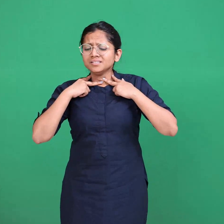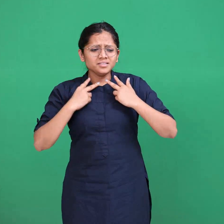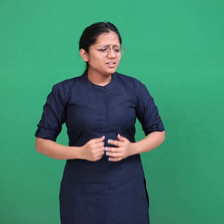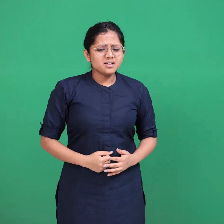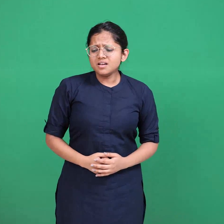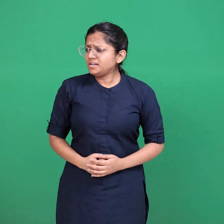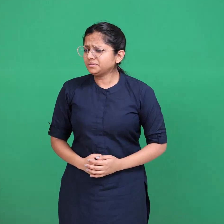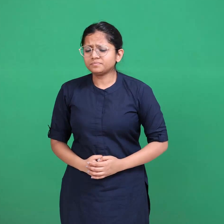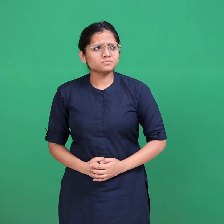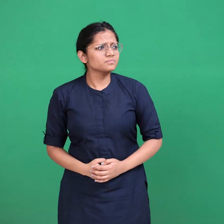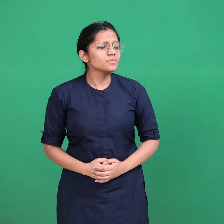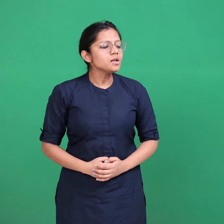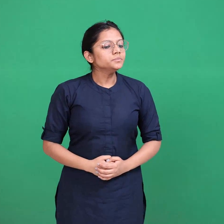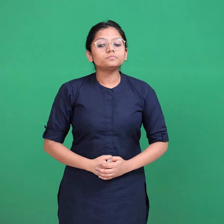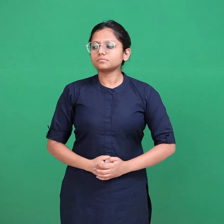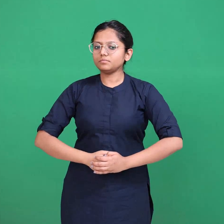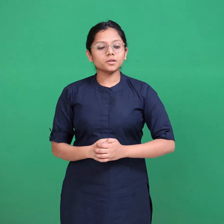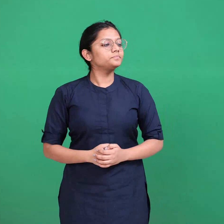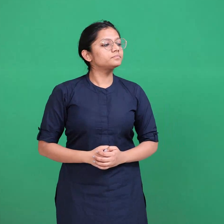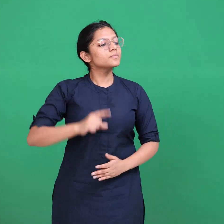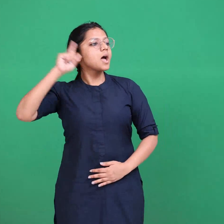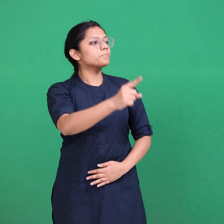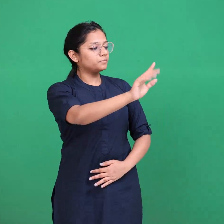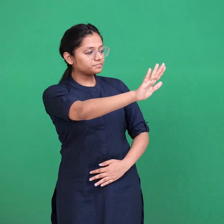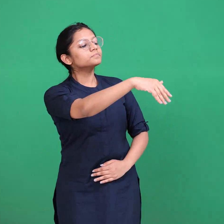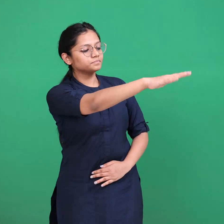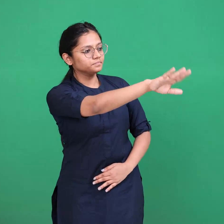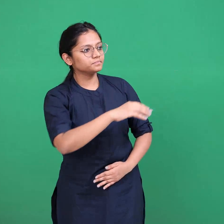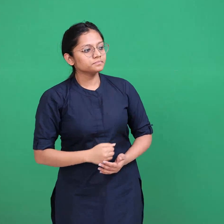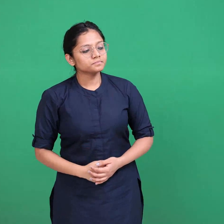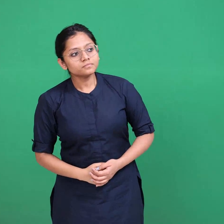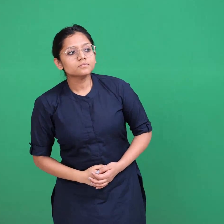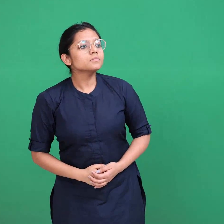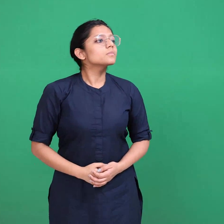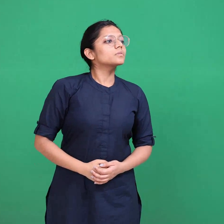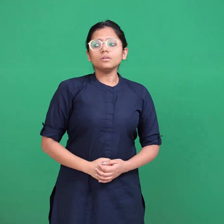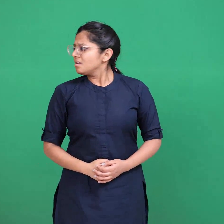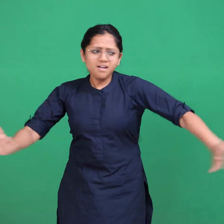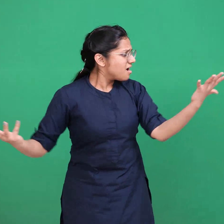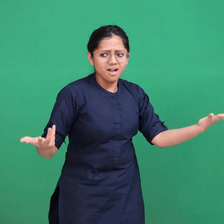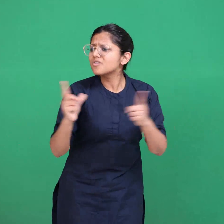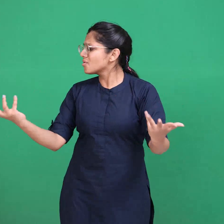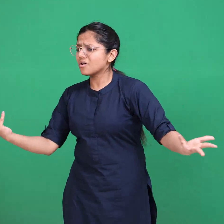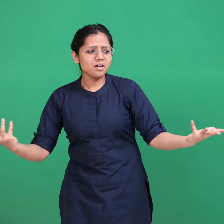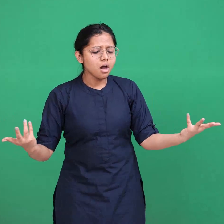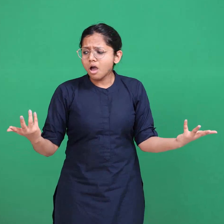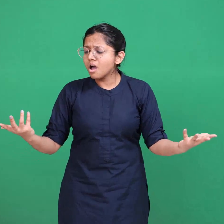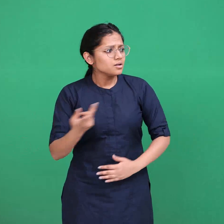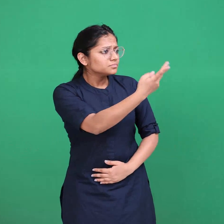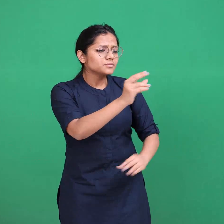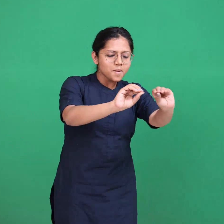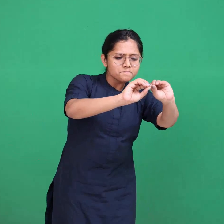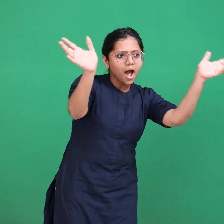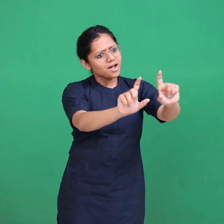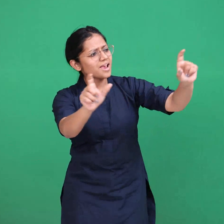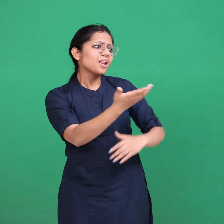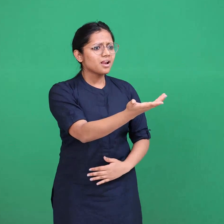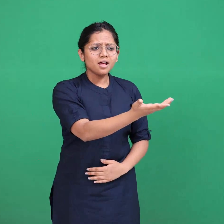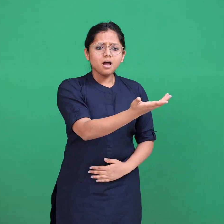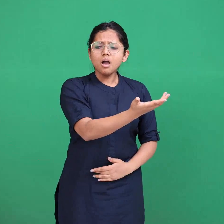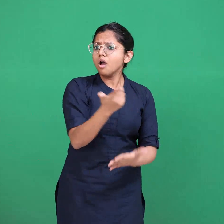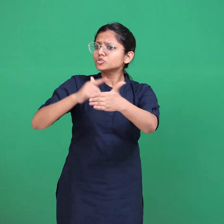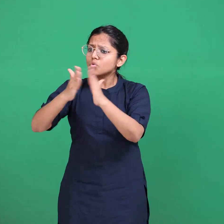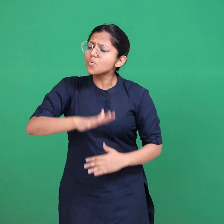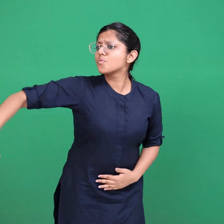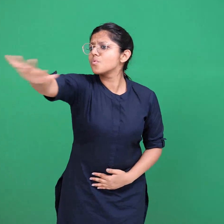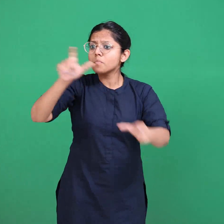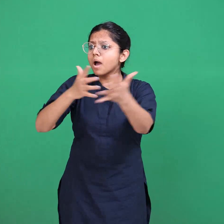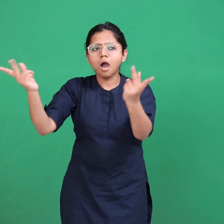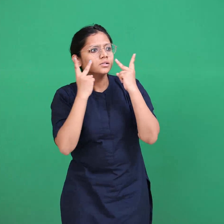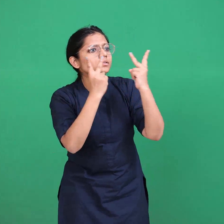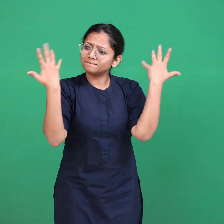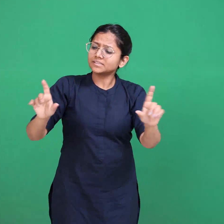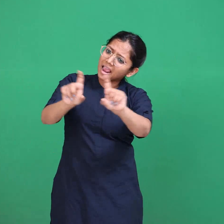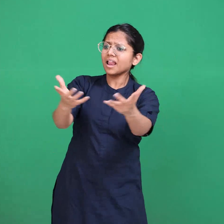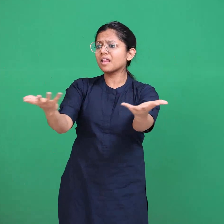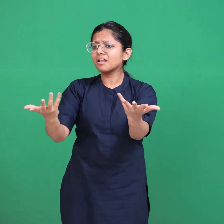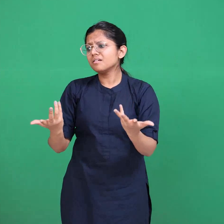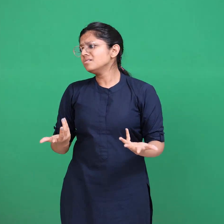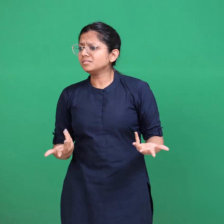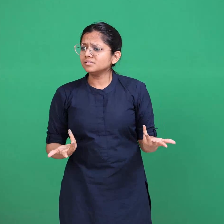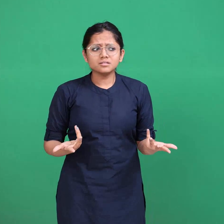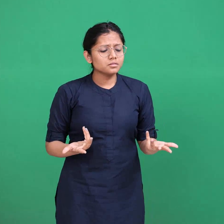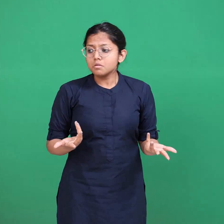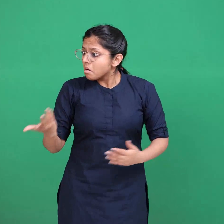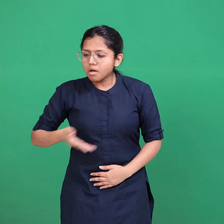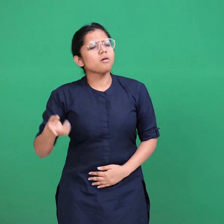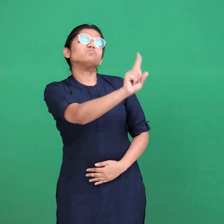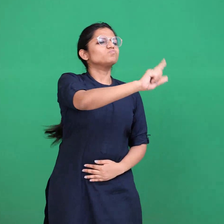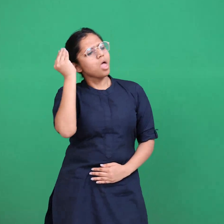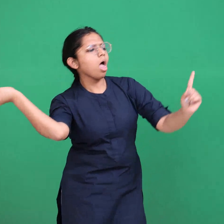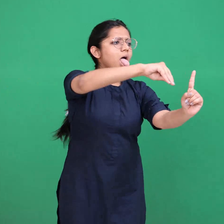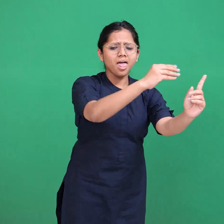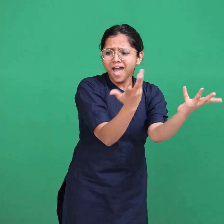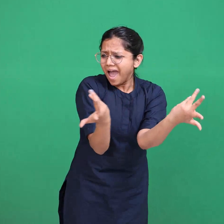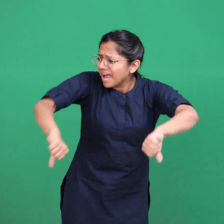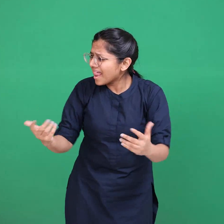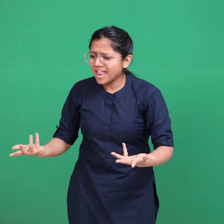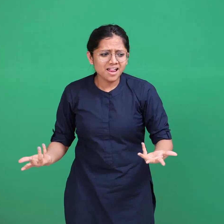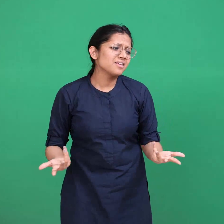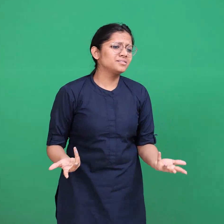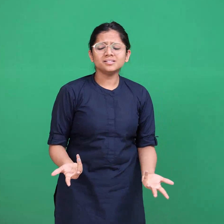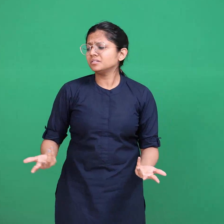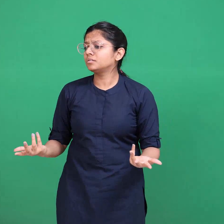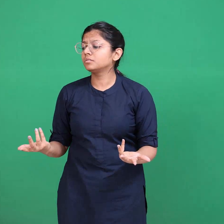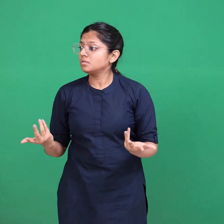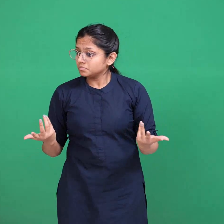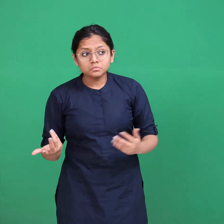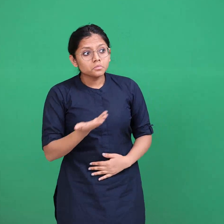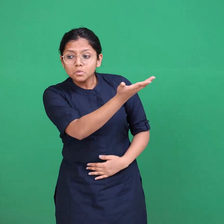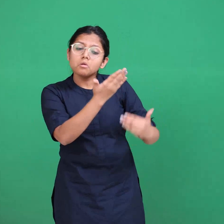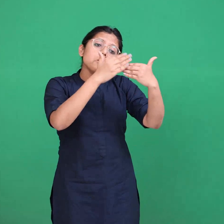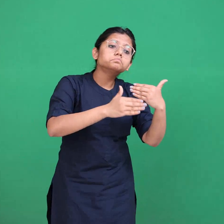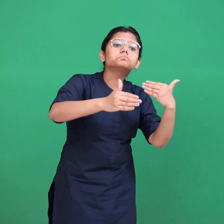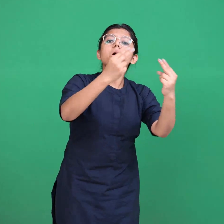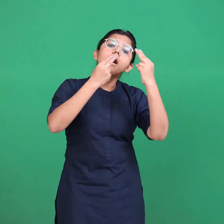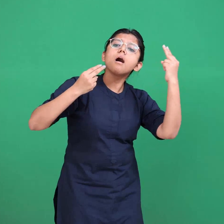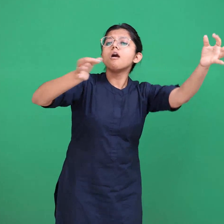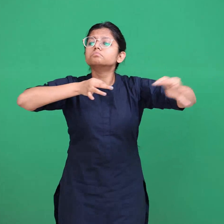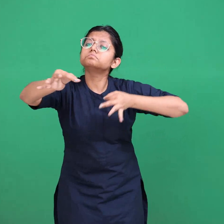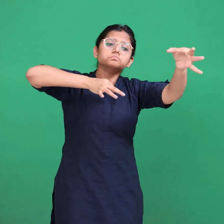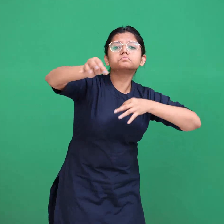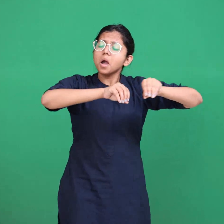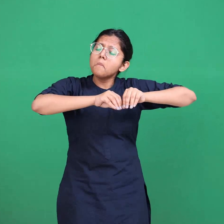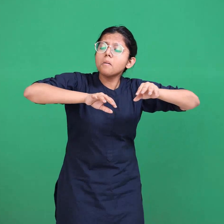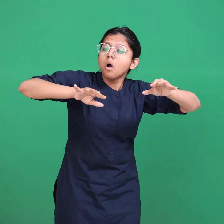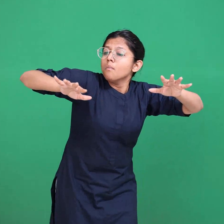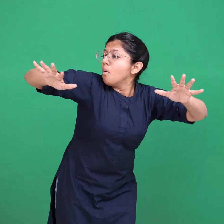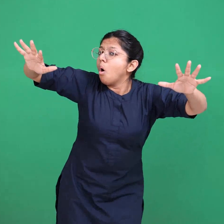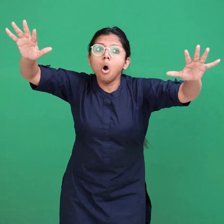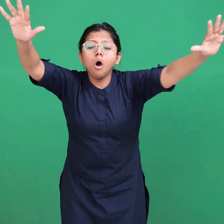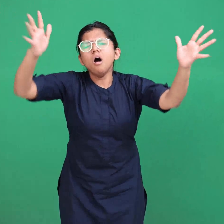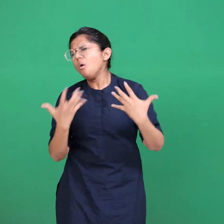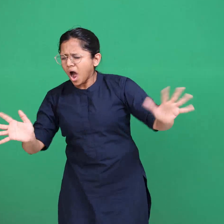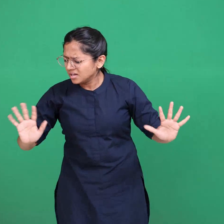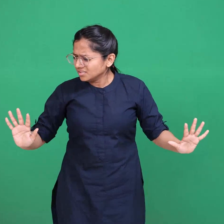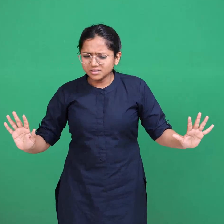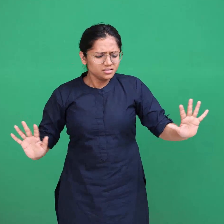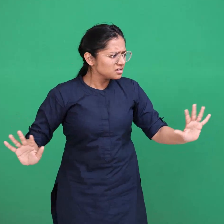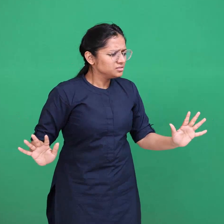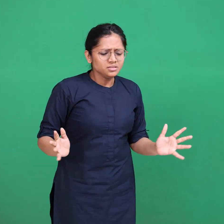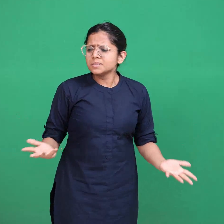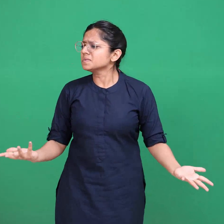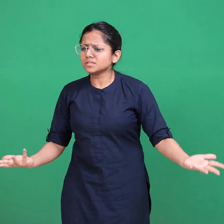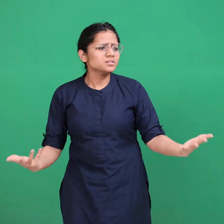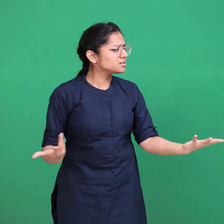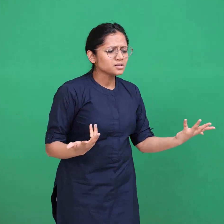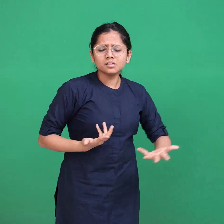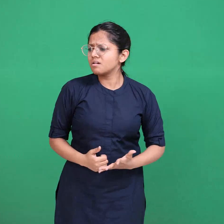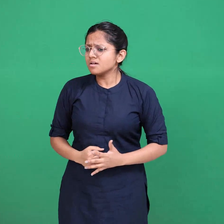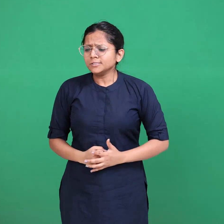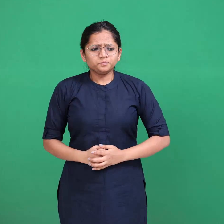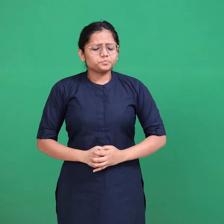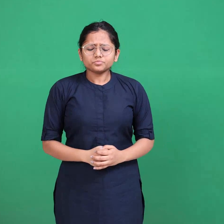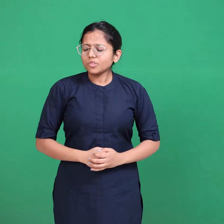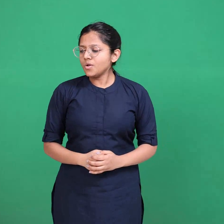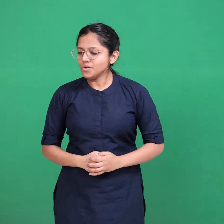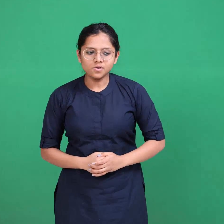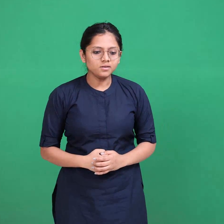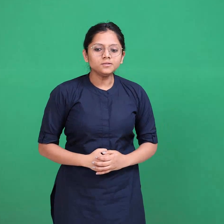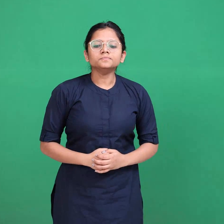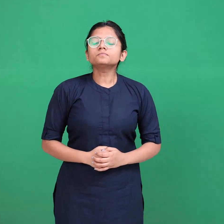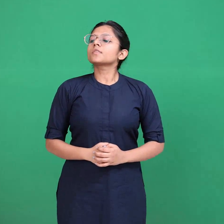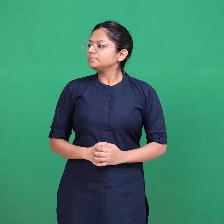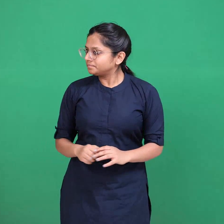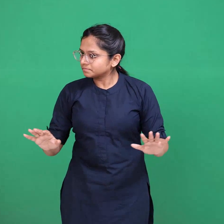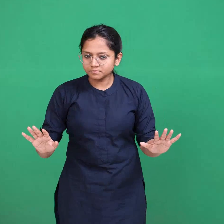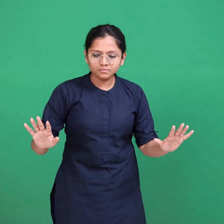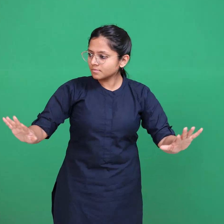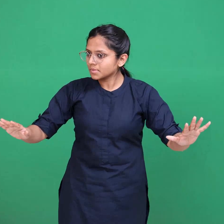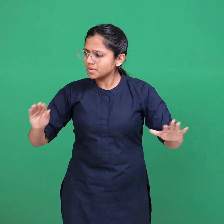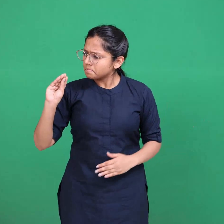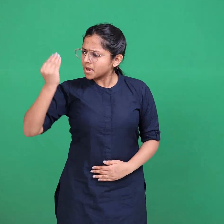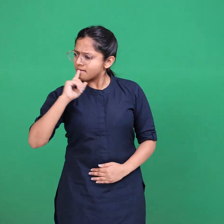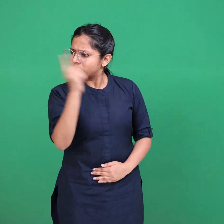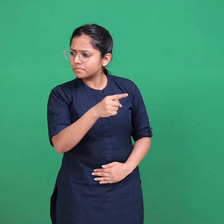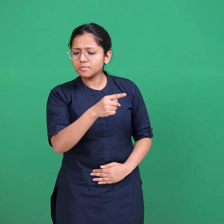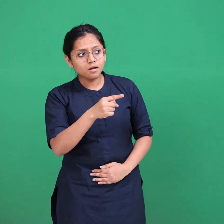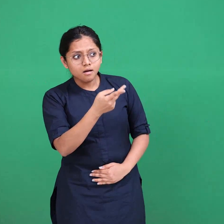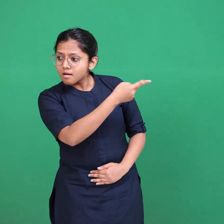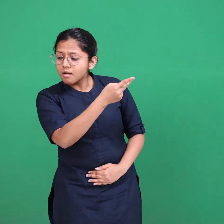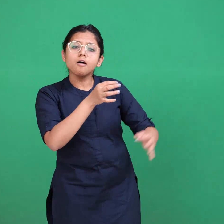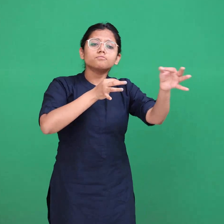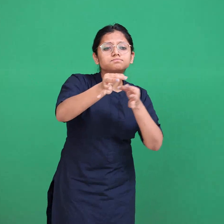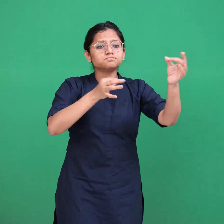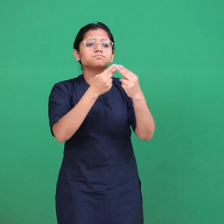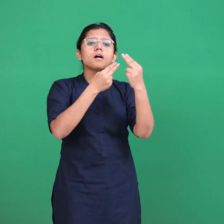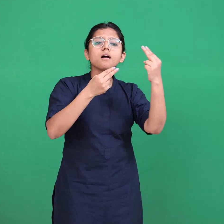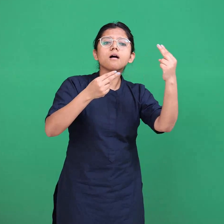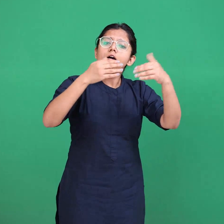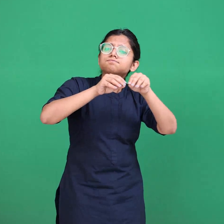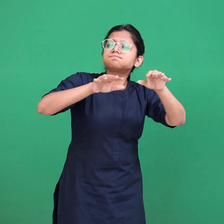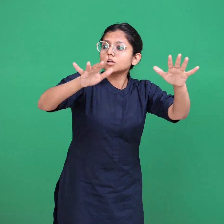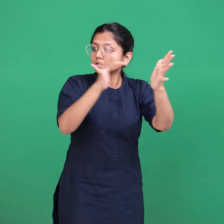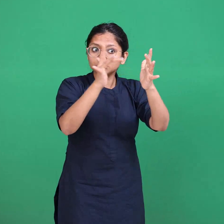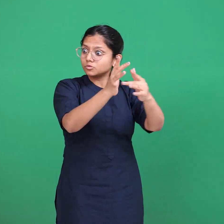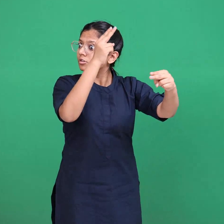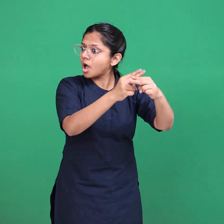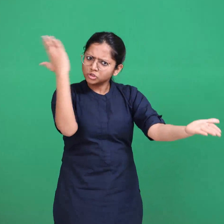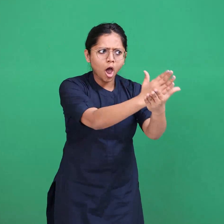"What shall we do with these men?" they asked. " It is clear to everyone living in Jerusalem that a remarkable miracle has occurred through them, and we cannot deny it.